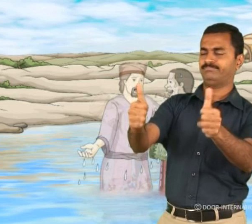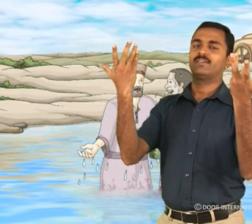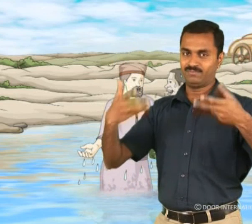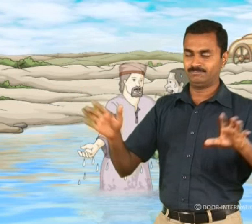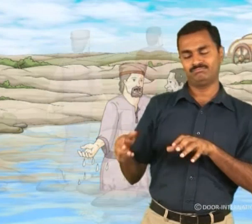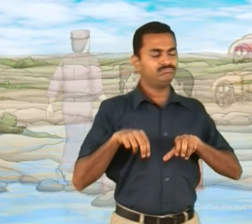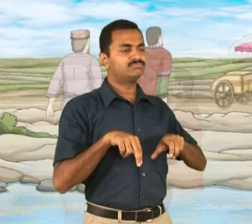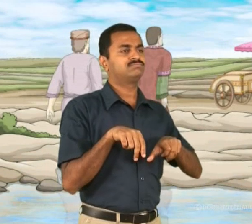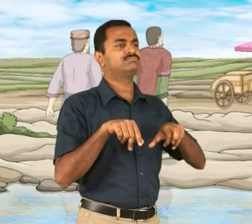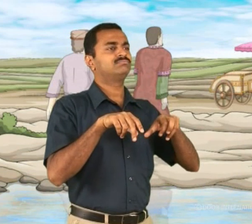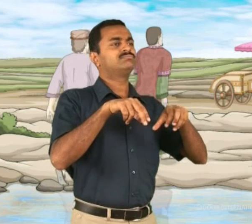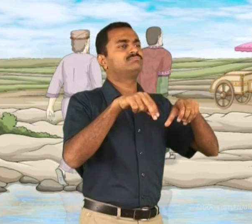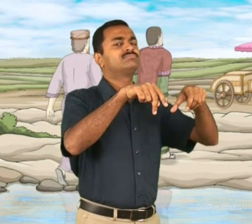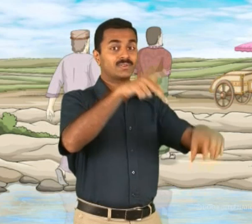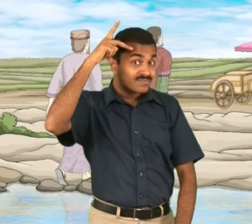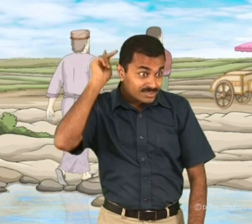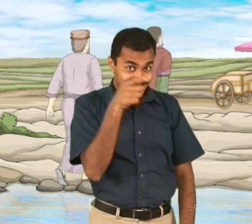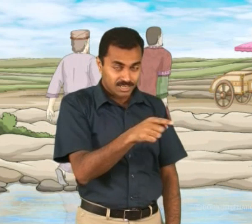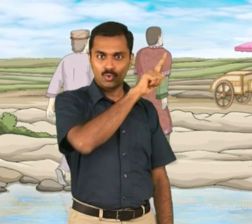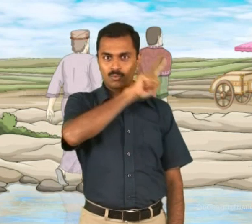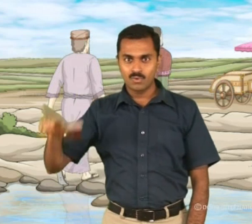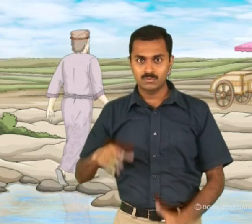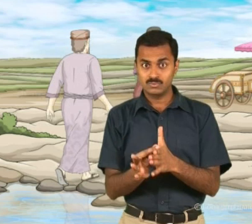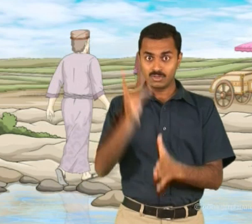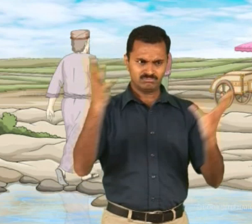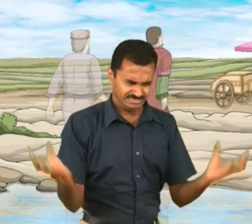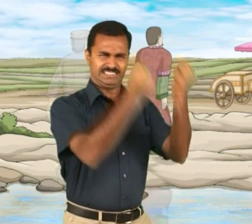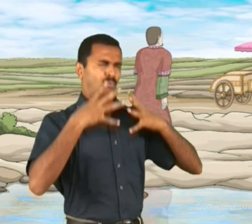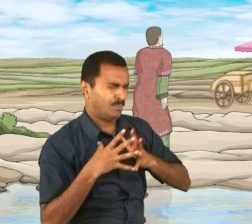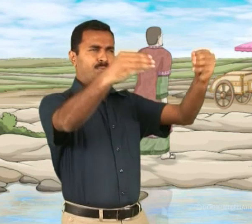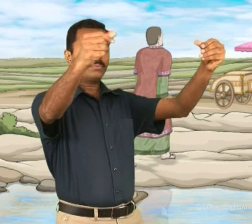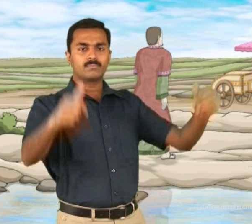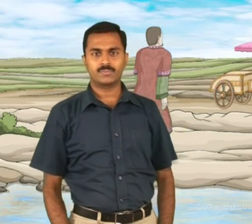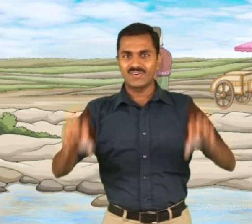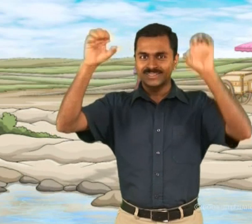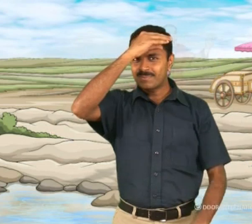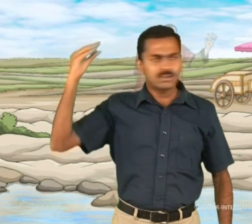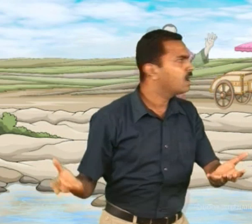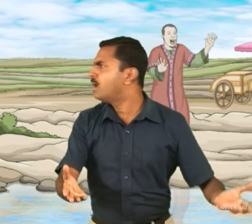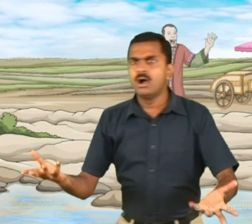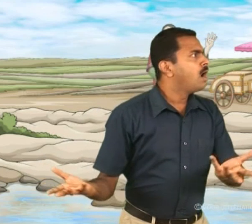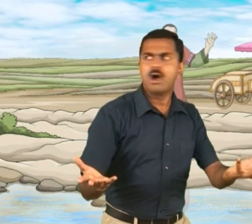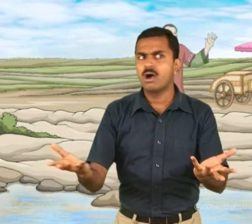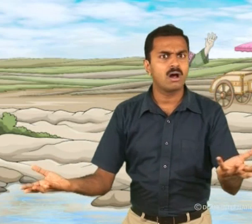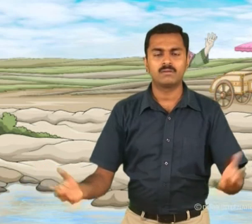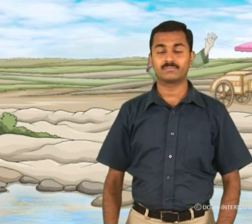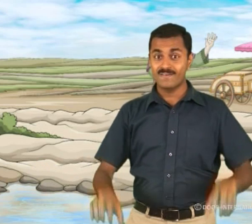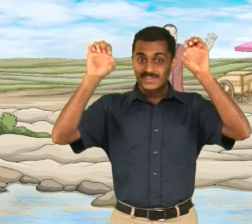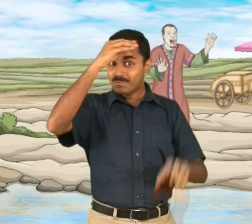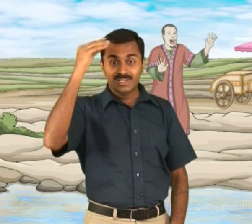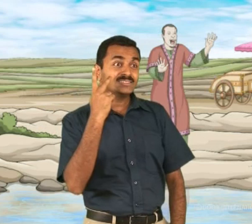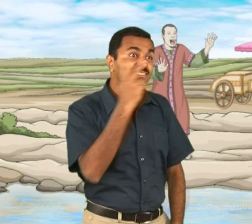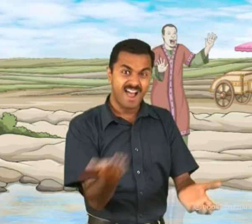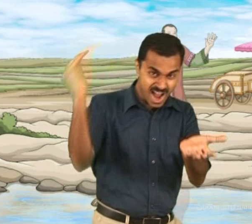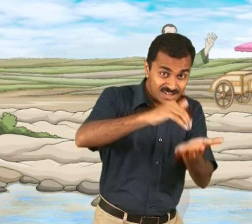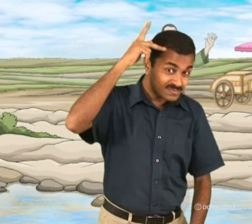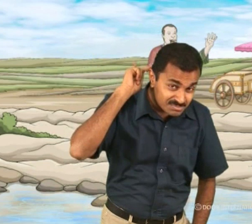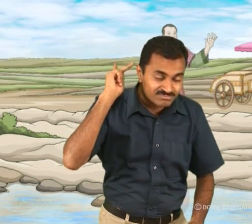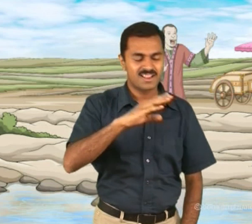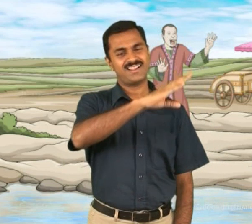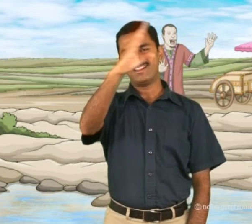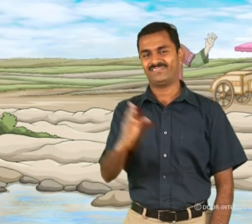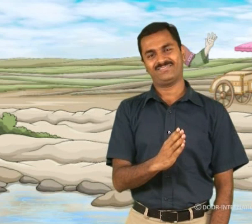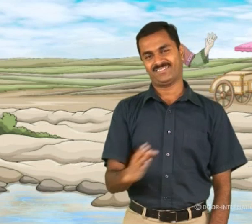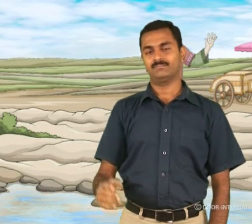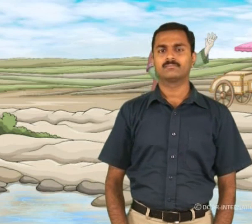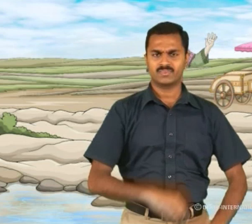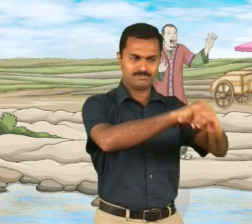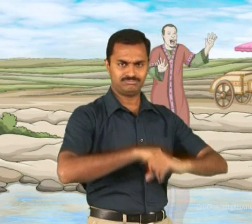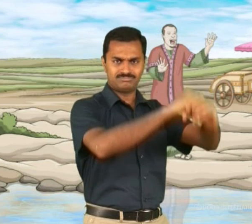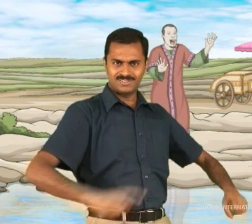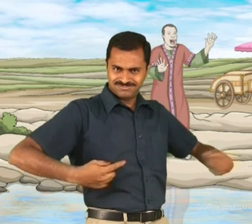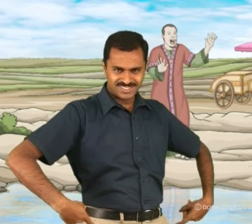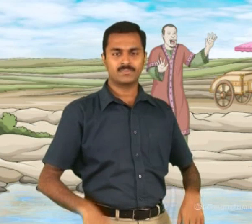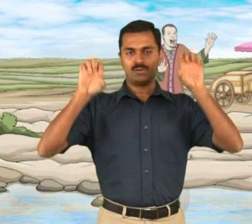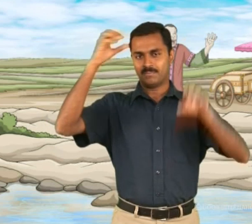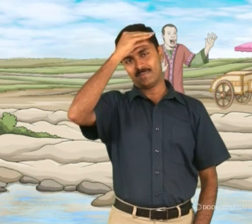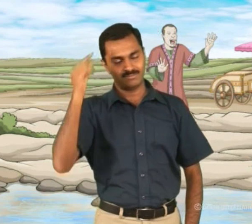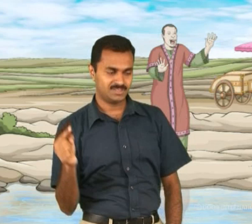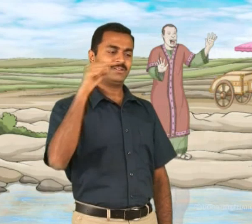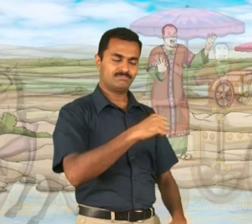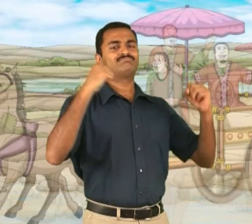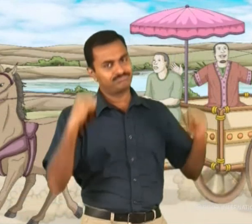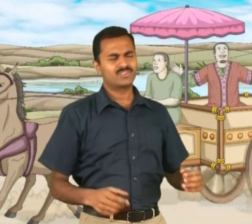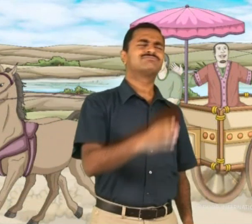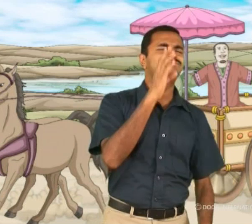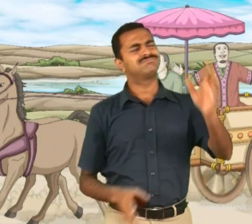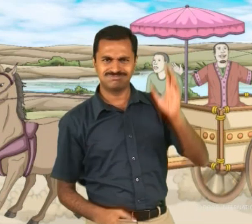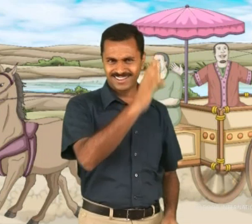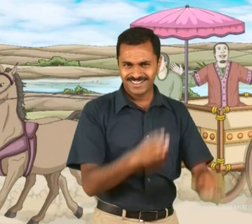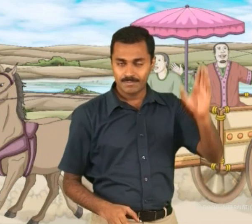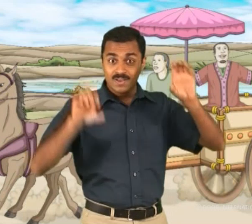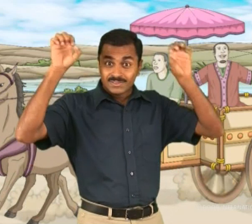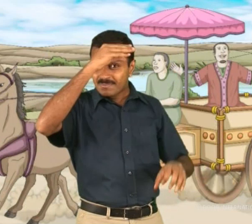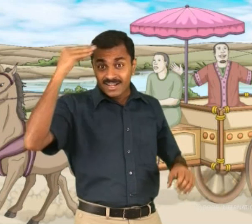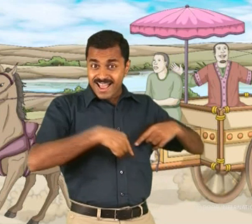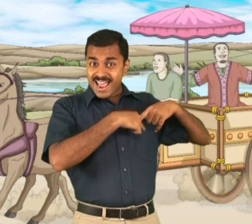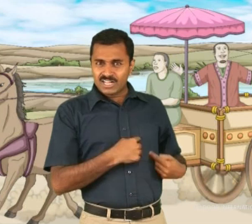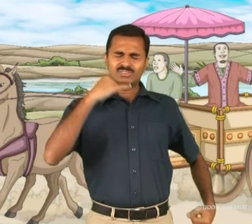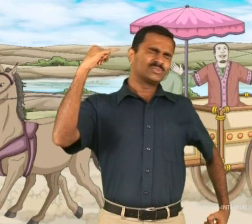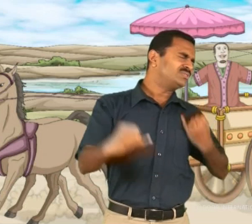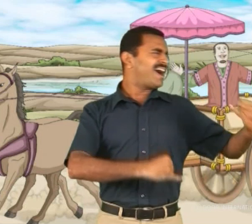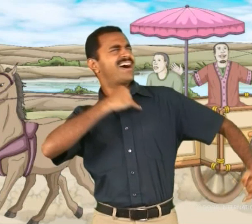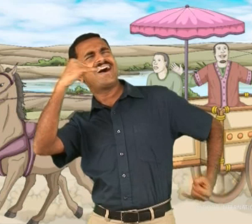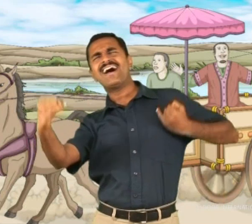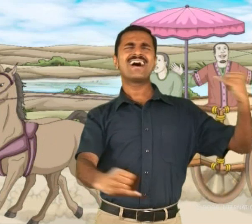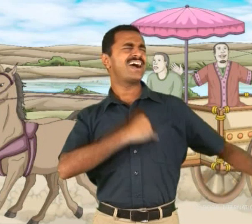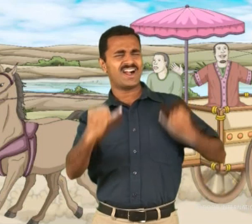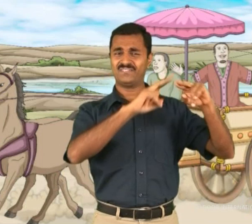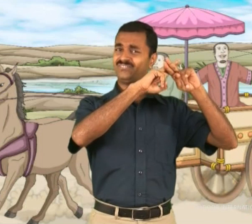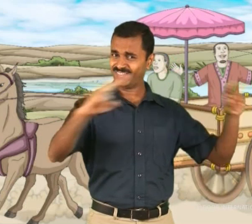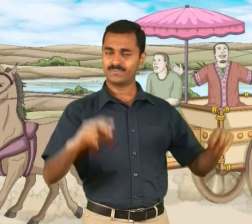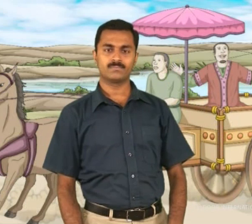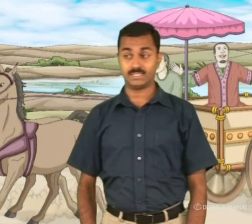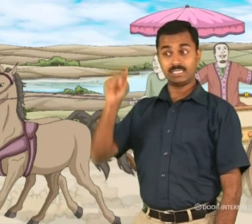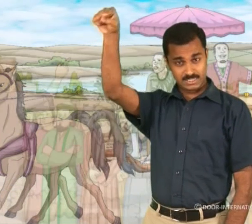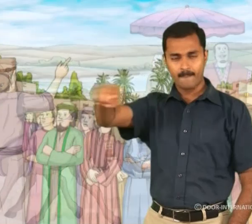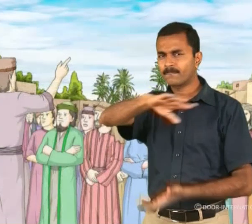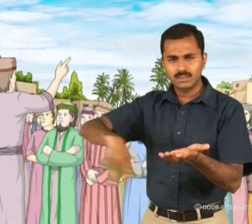When they came up out of the water, the Spirit of the Lord carried Philip away, and the eunuch saw him no more, but went on his way rejoicing.